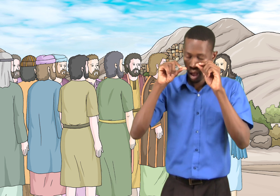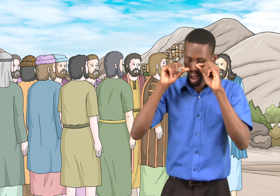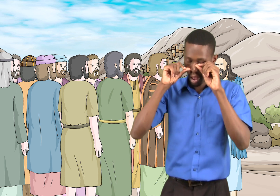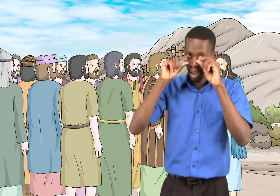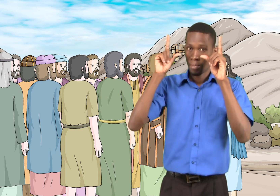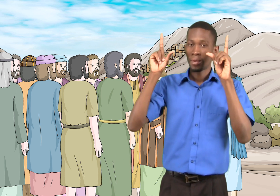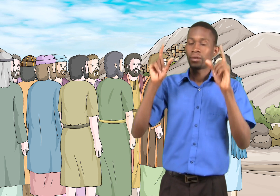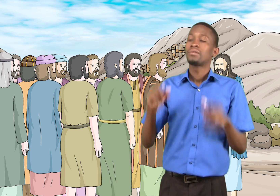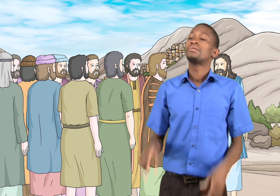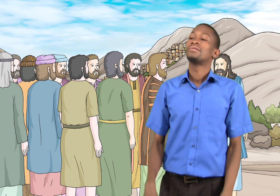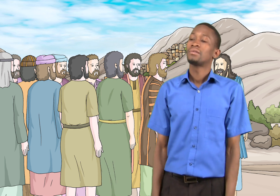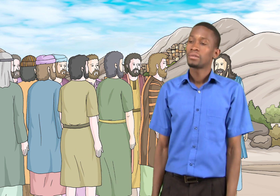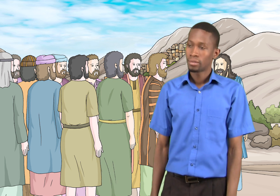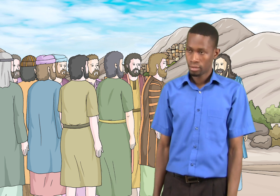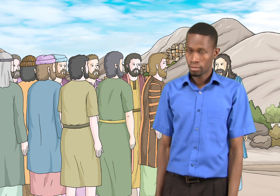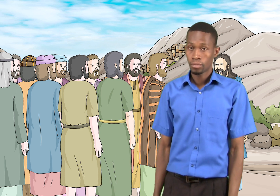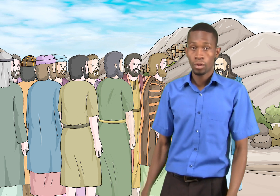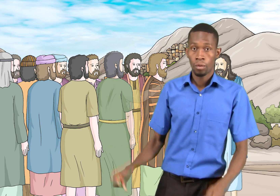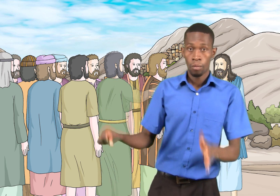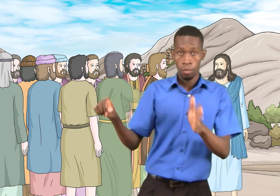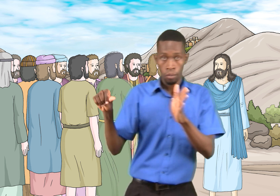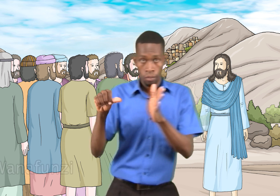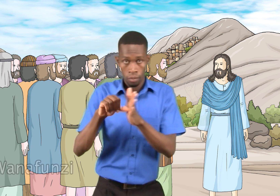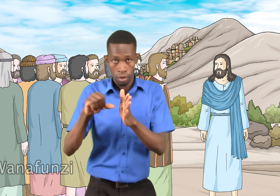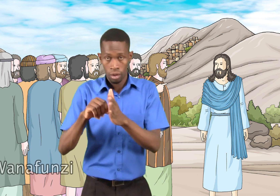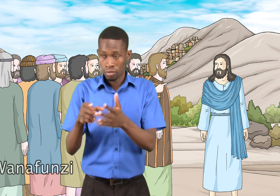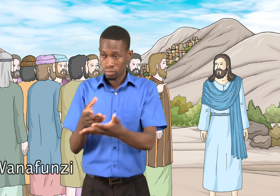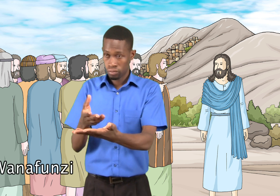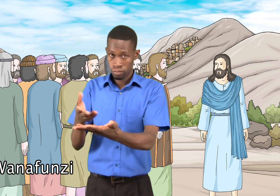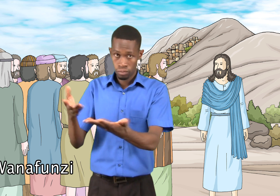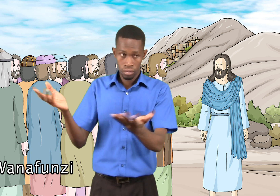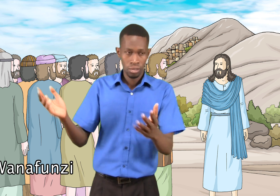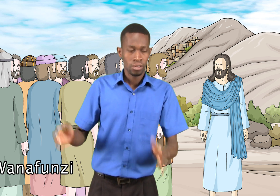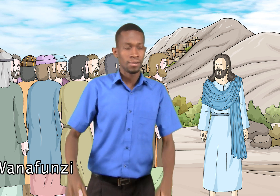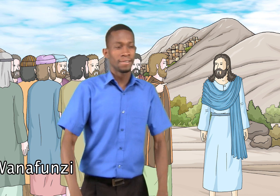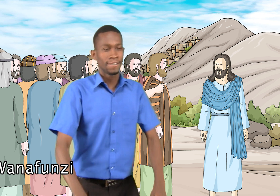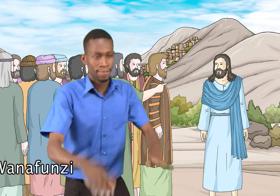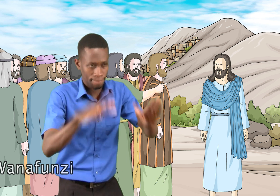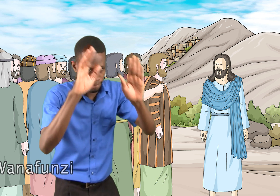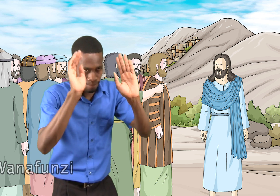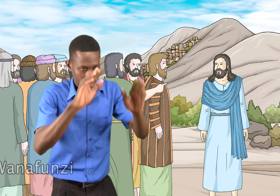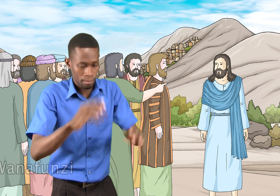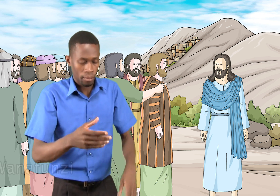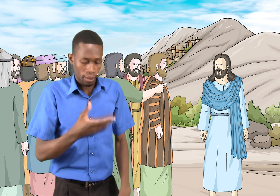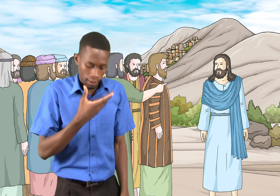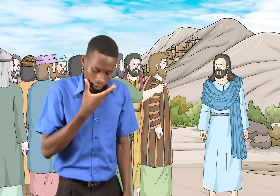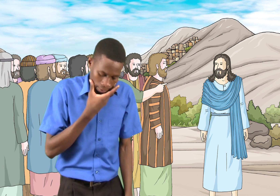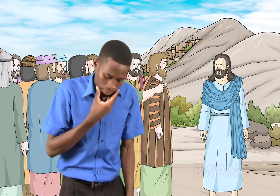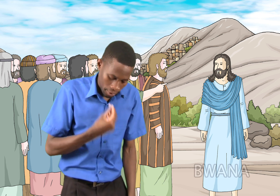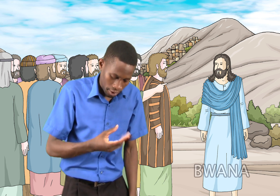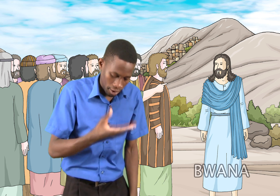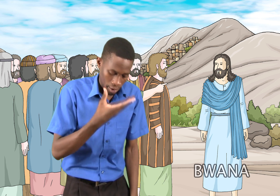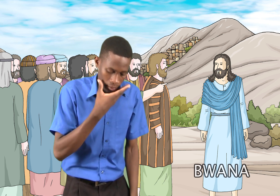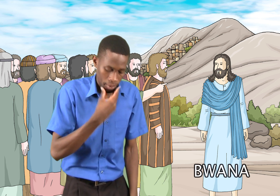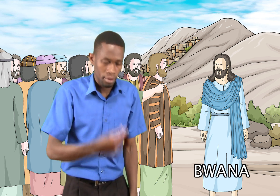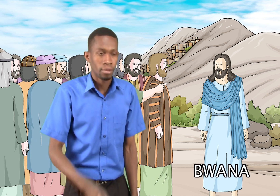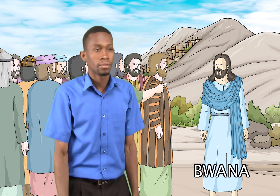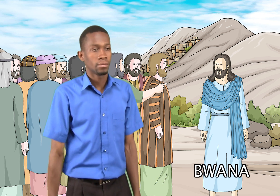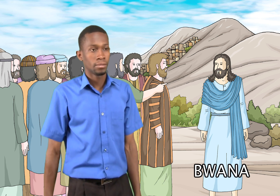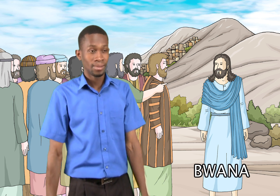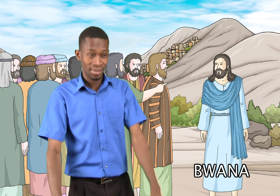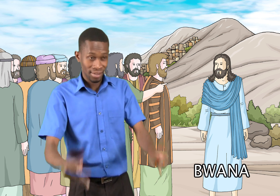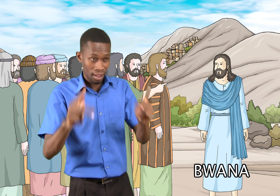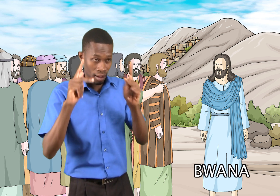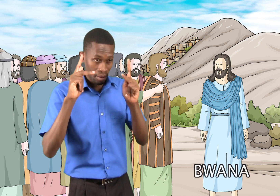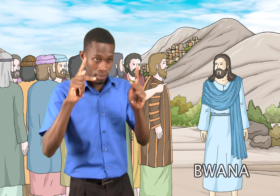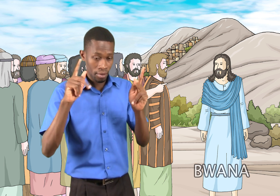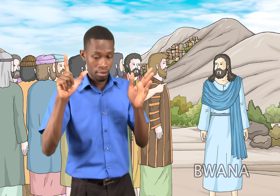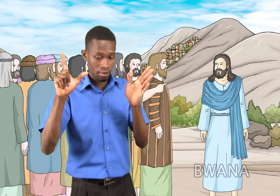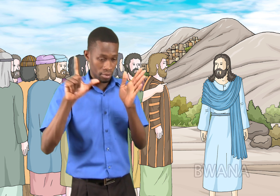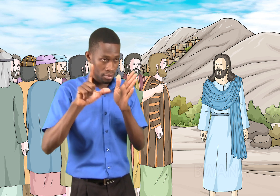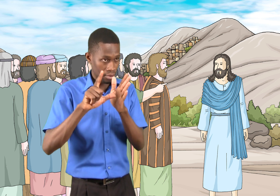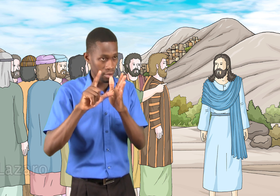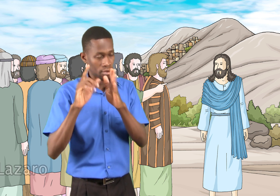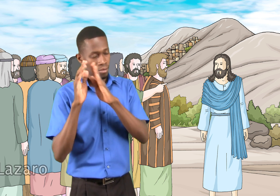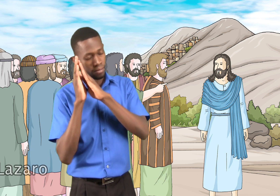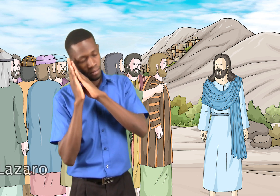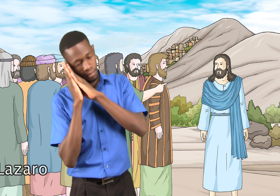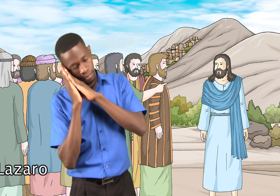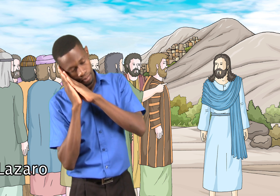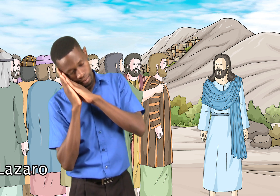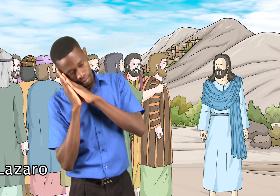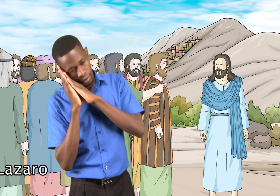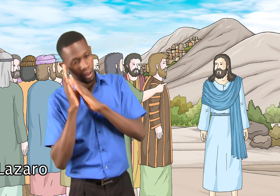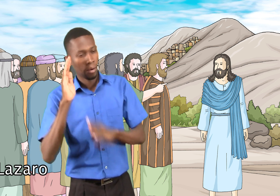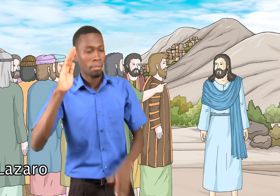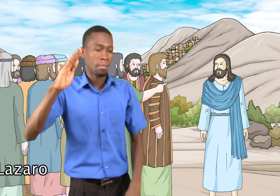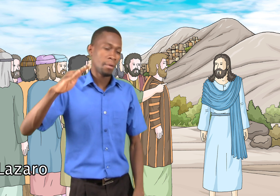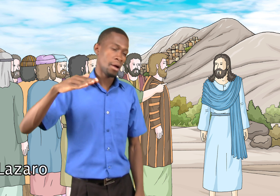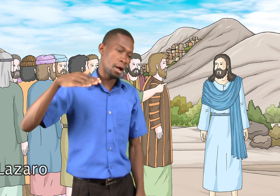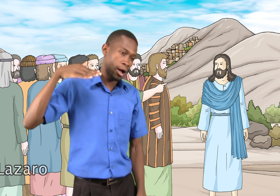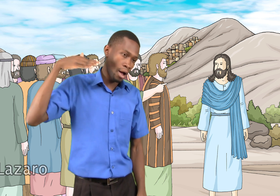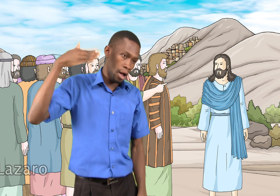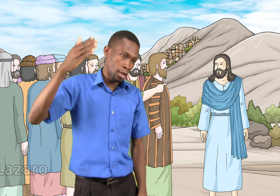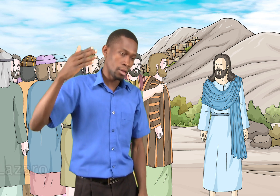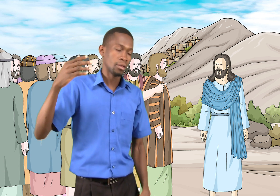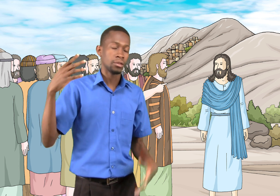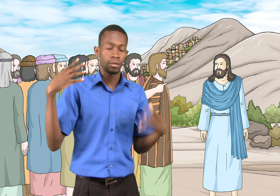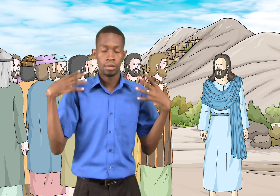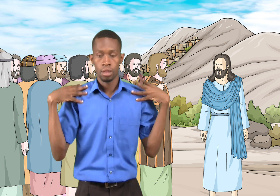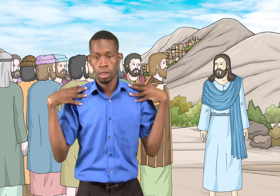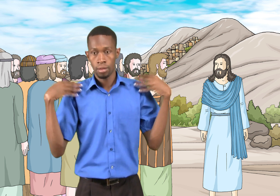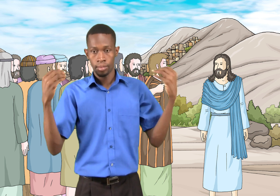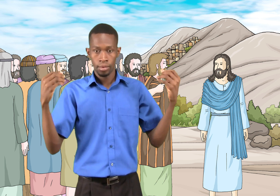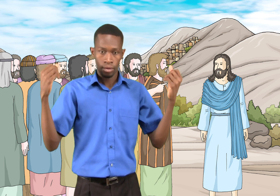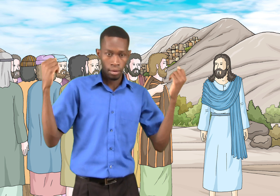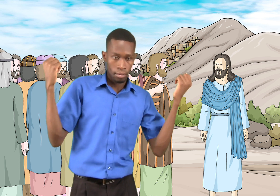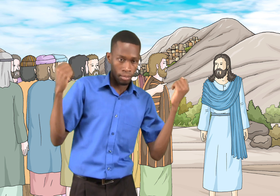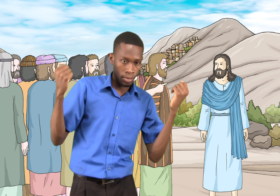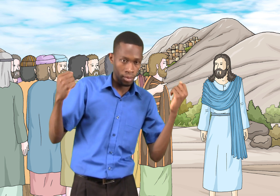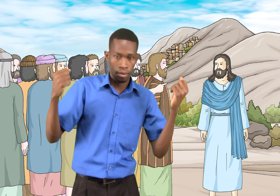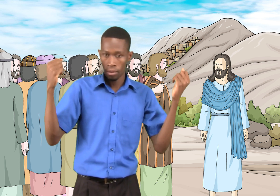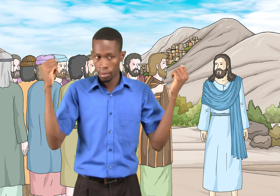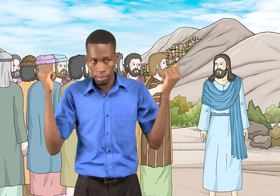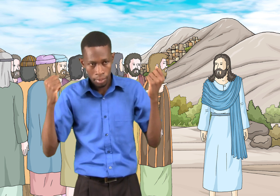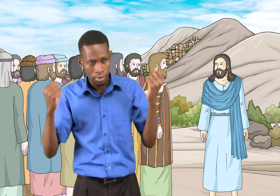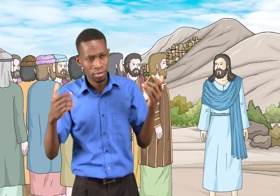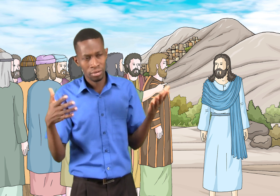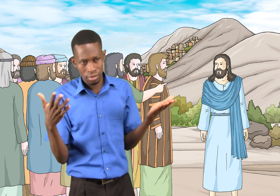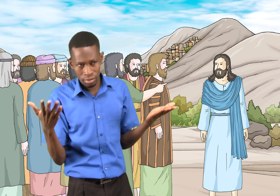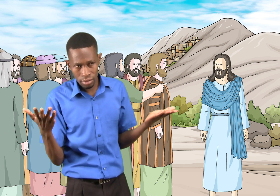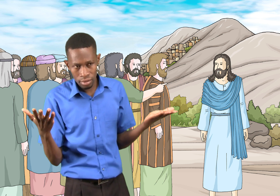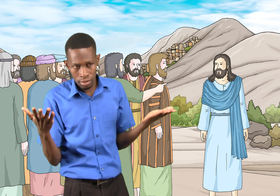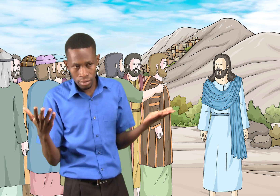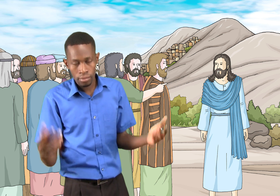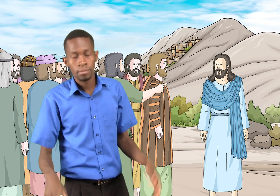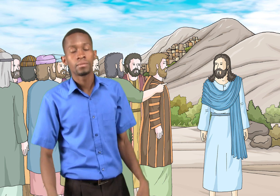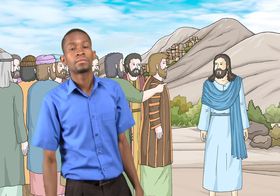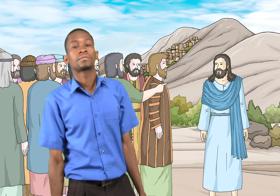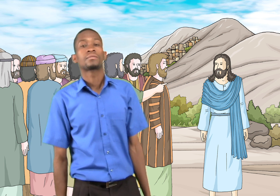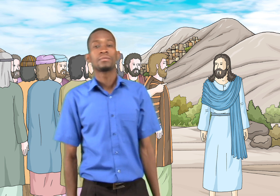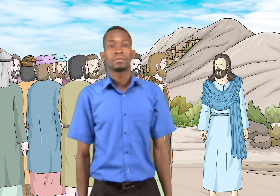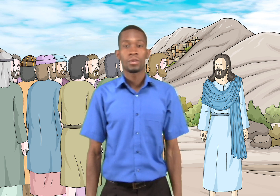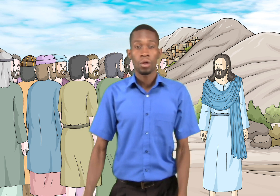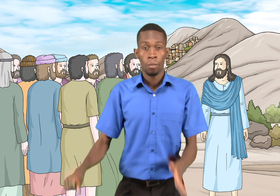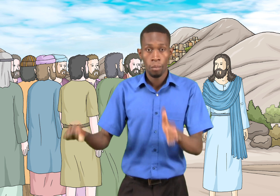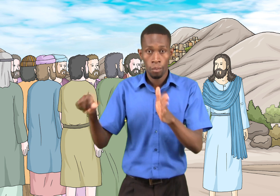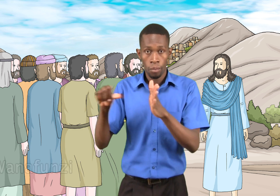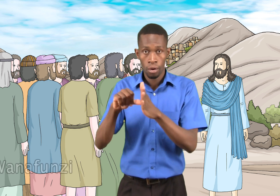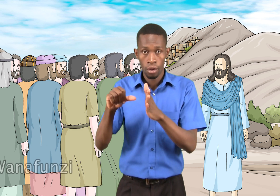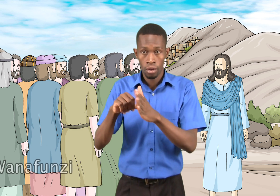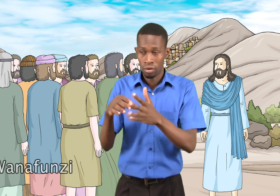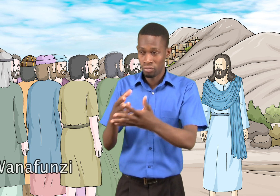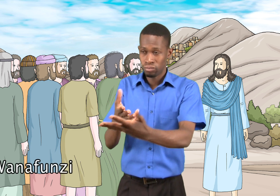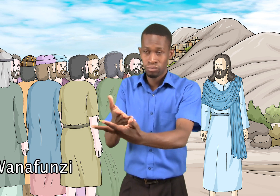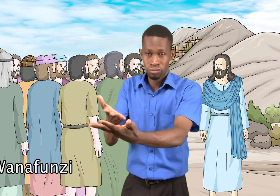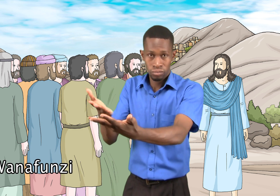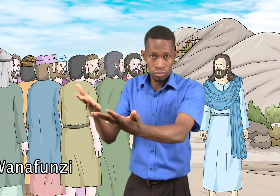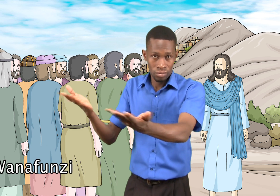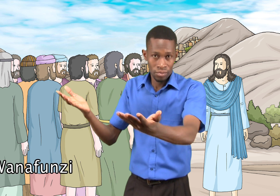His disciples replied, “Lord, if he is sleeping, he will get better.”